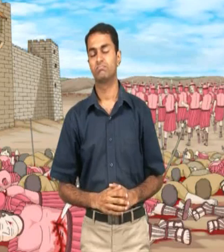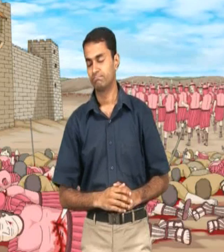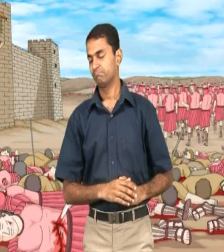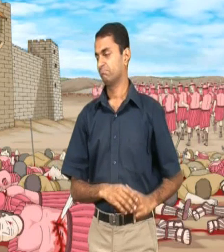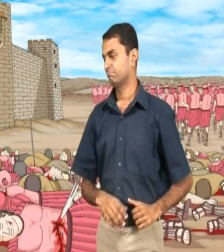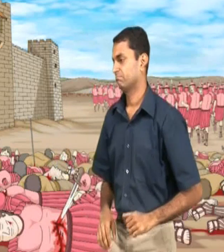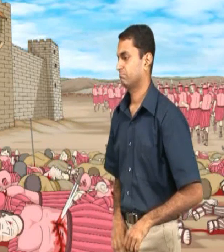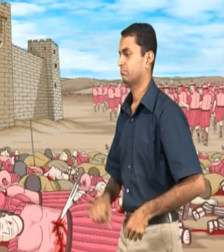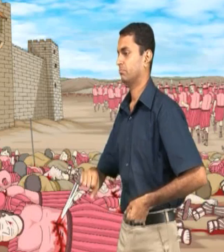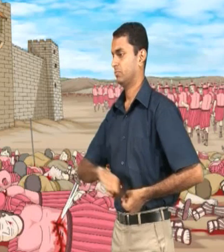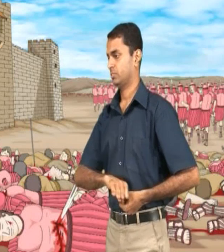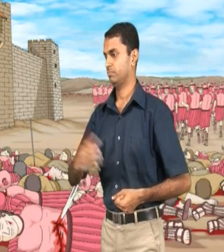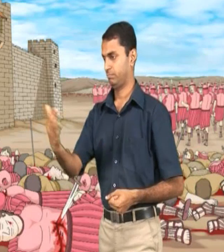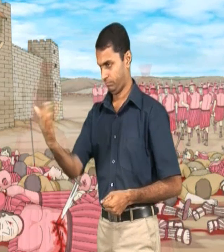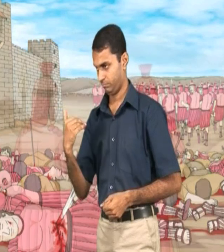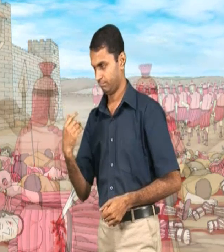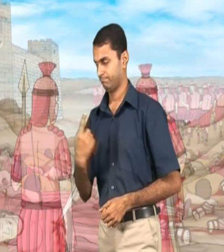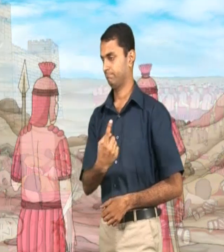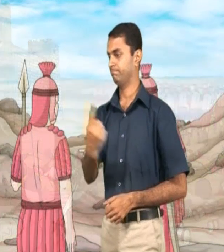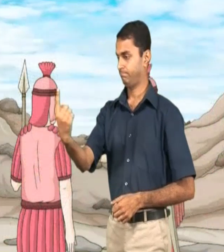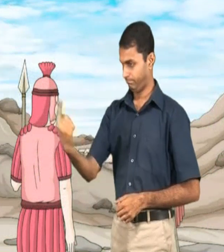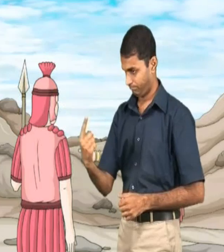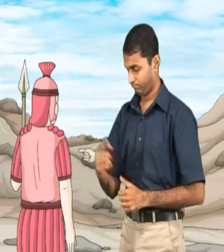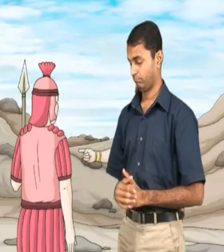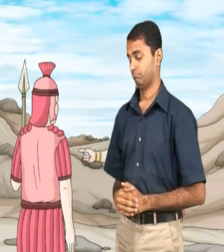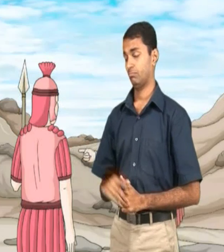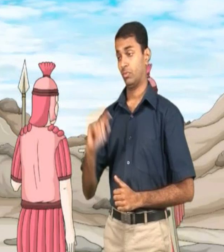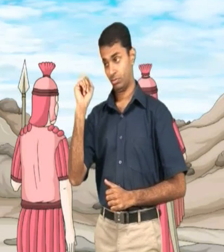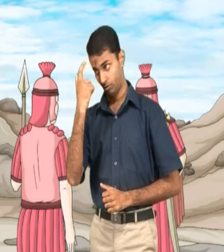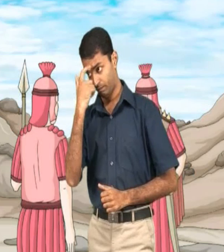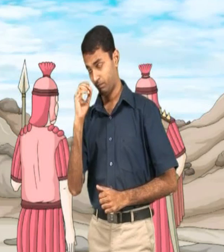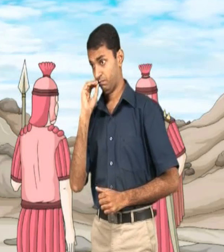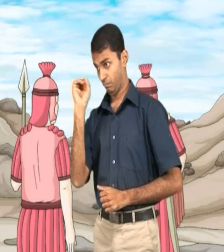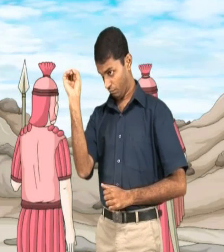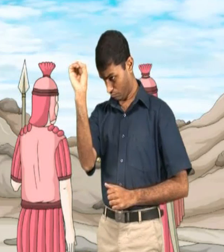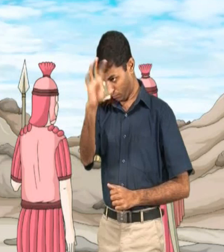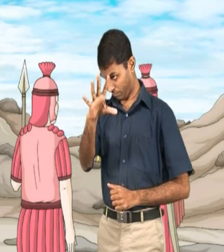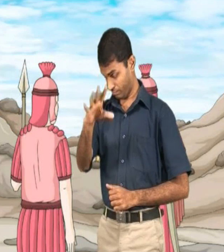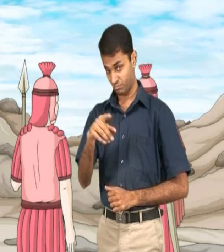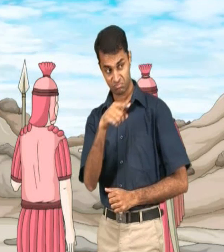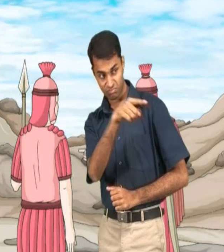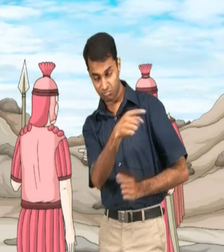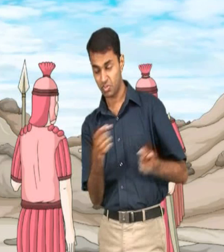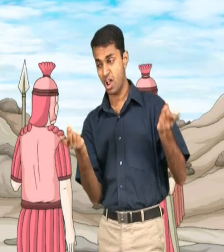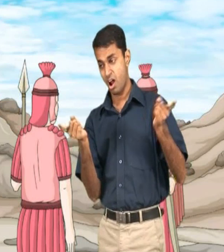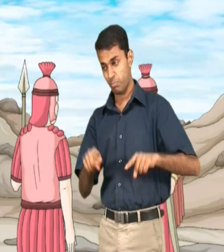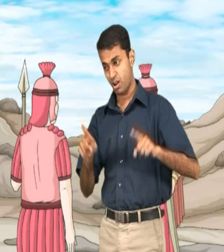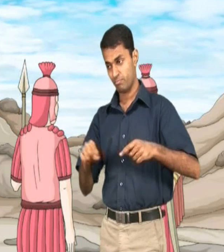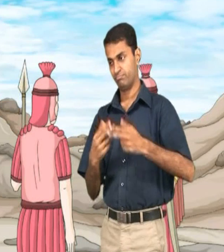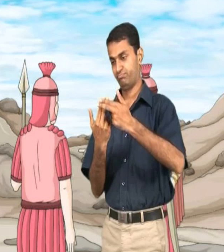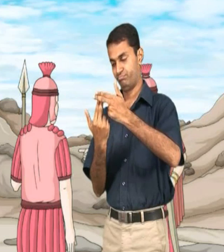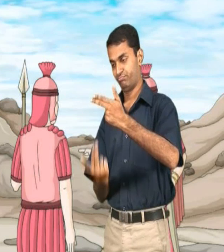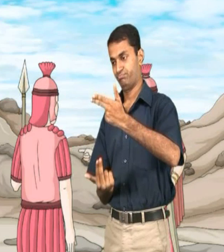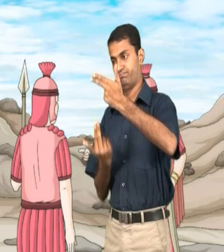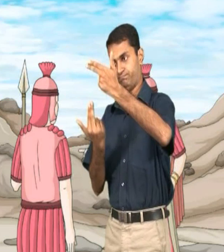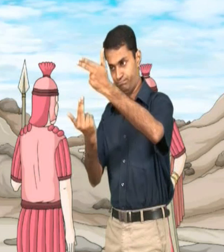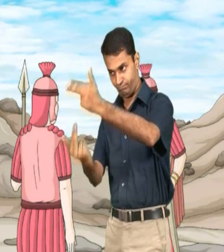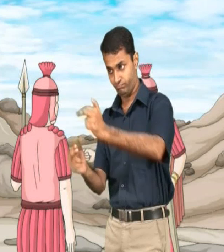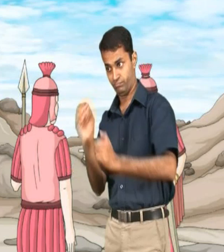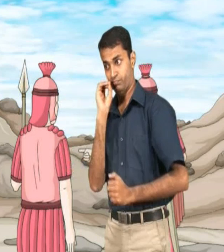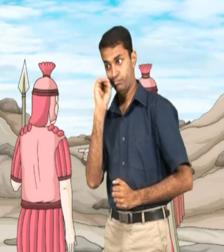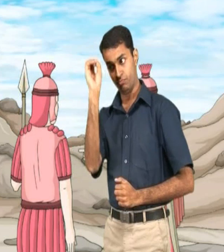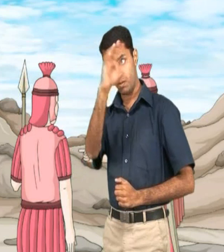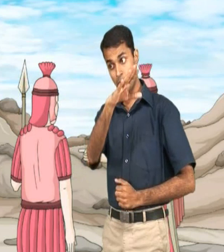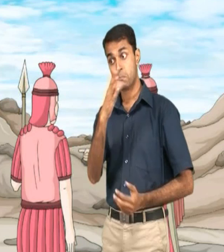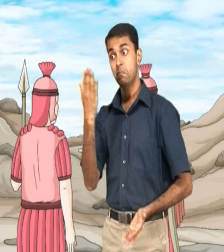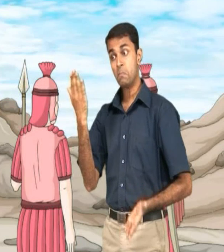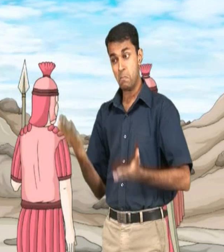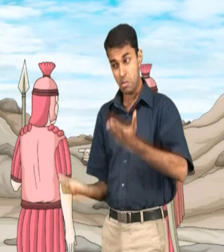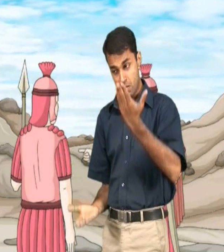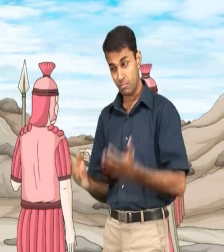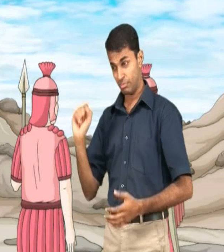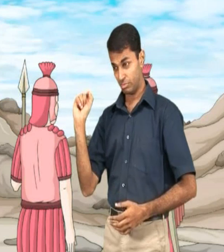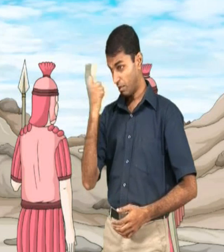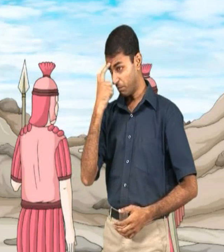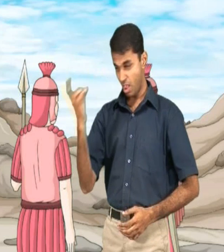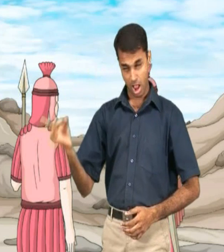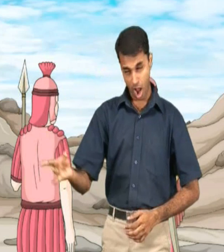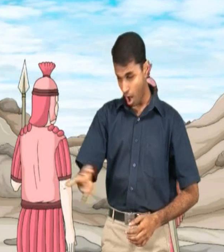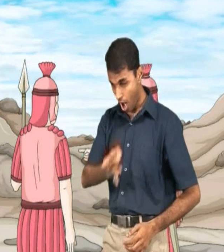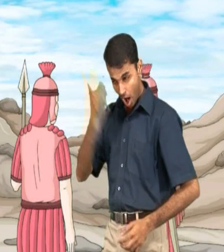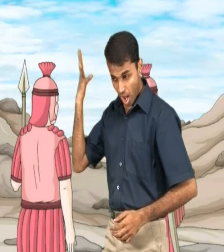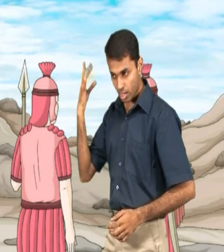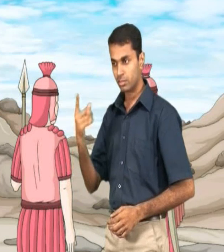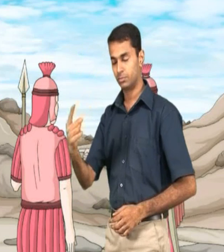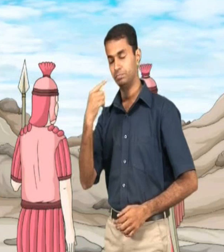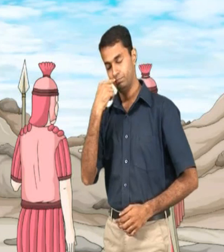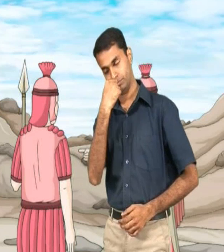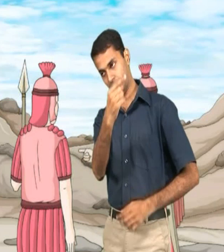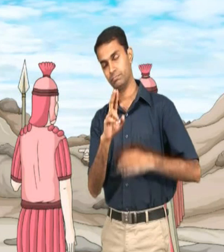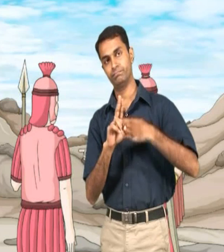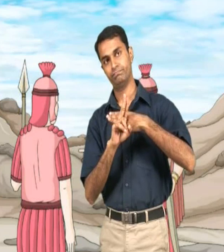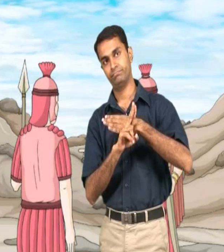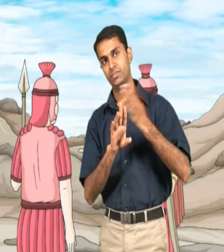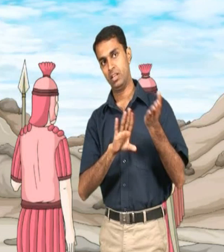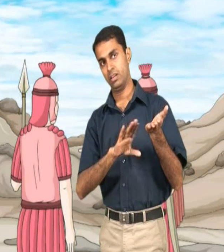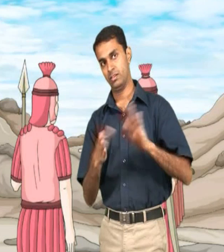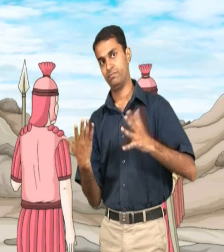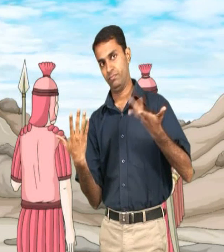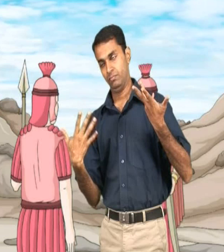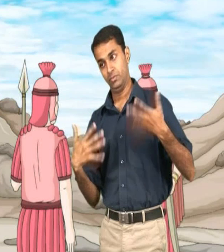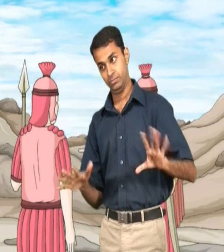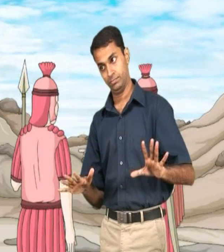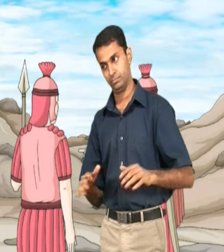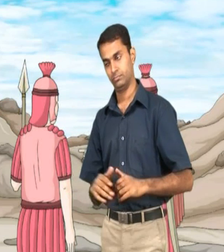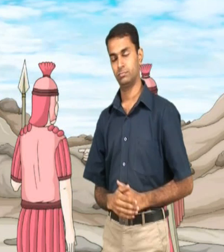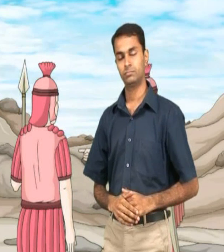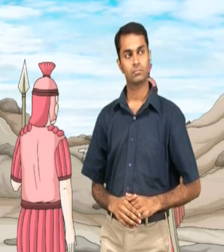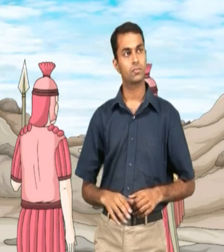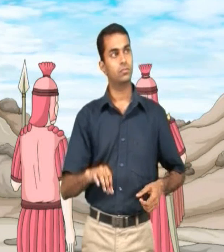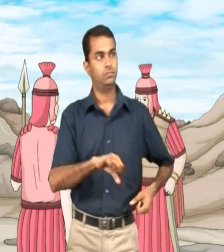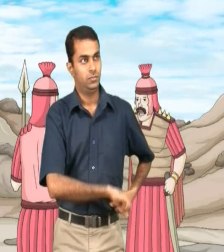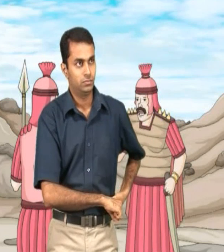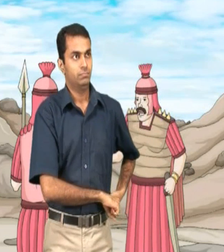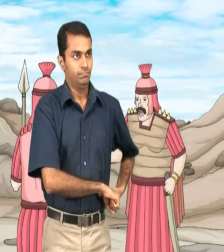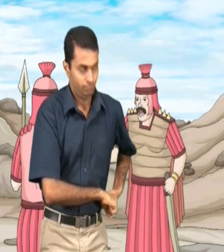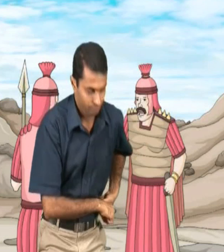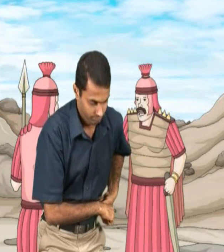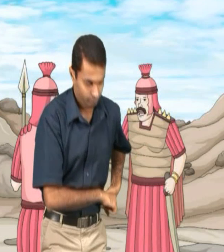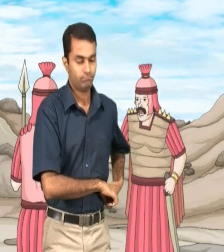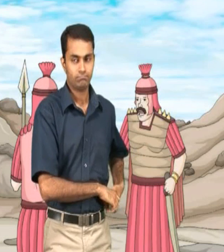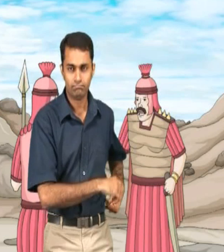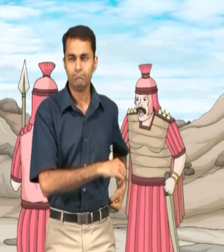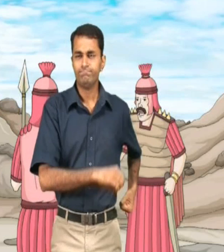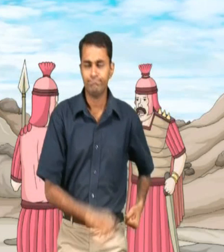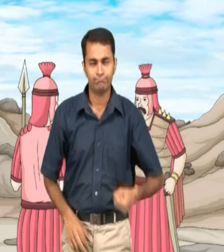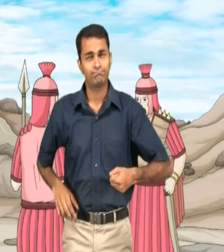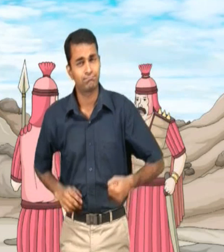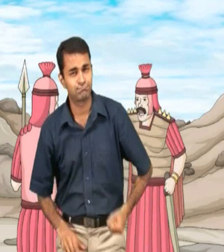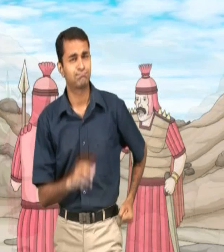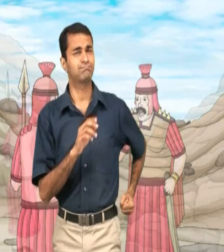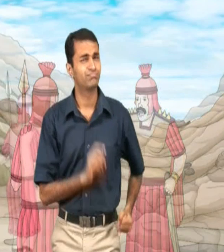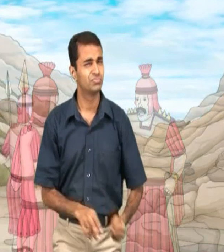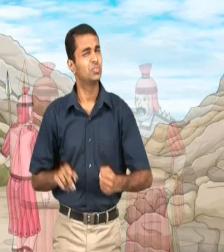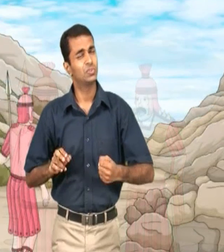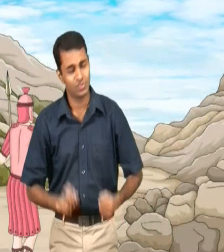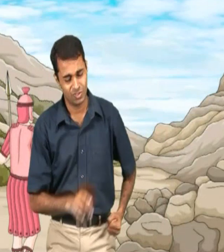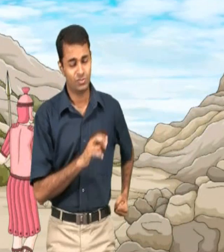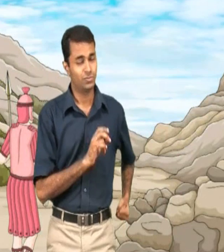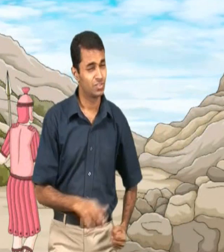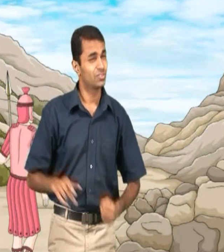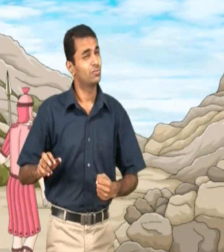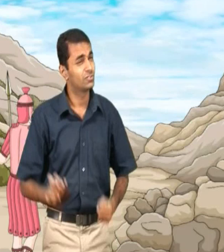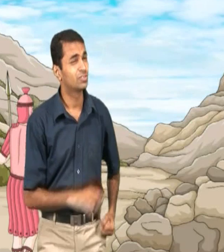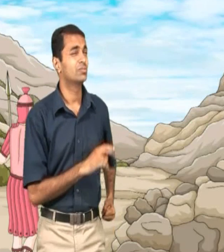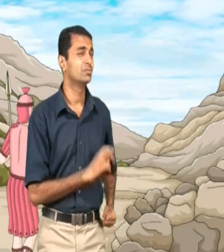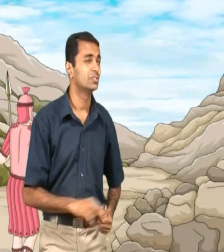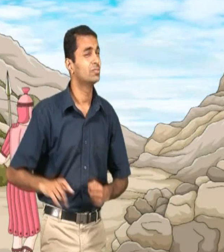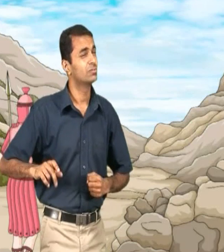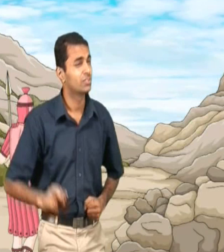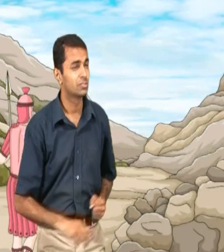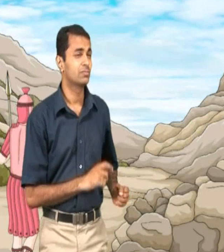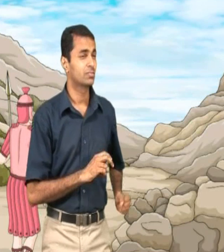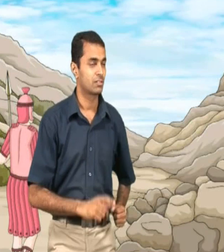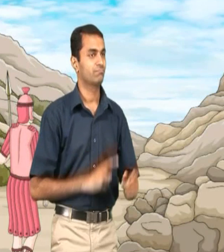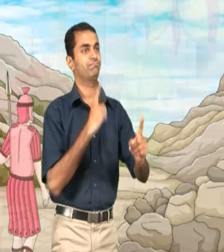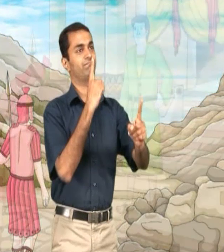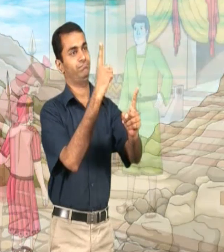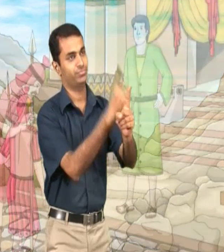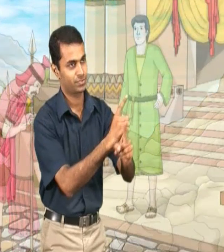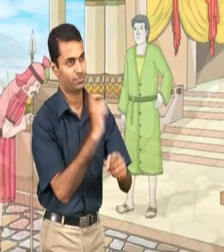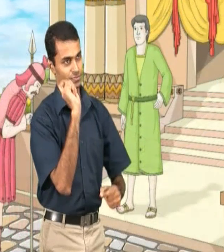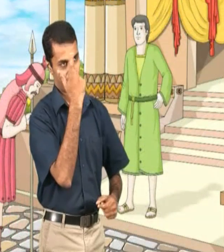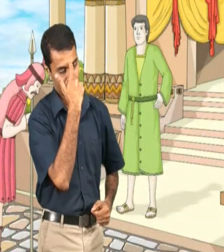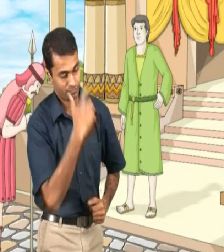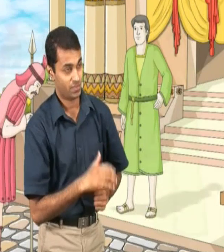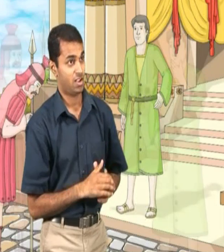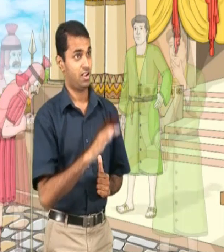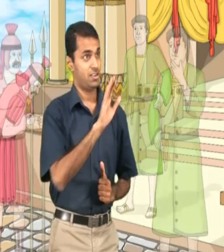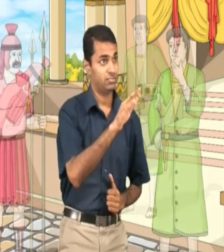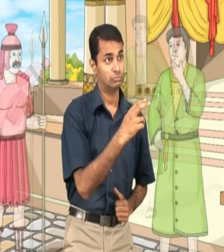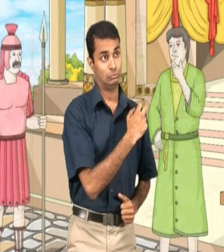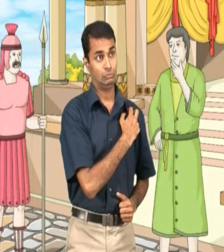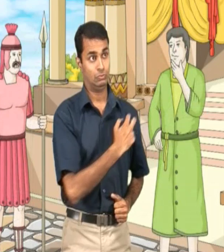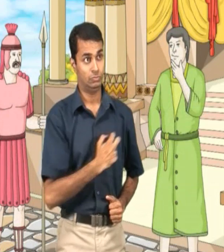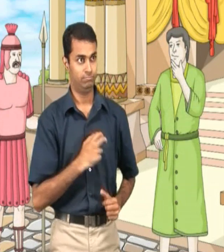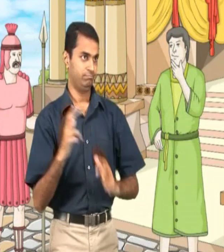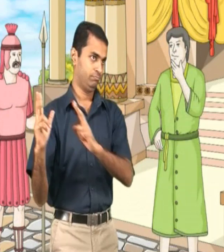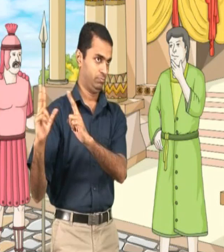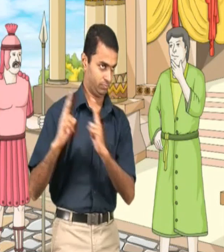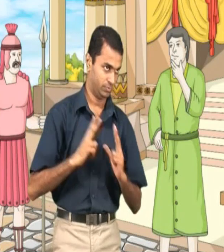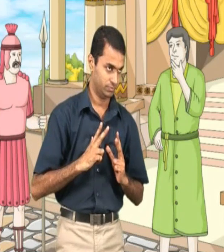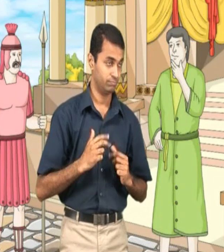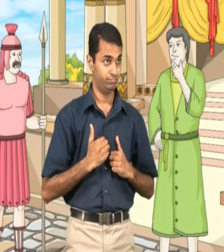Joab sent to David a full account of the battle and instructed the messenger, “When you have finished giving the king all the details of the battle, if the king’s anger flares, he may ask you, ‘Why did you get so close to the city to fight? Did you not realize they would shoot from atop the wall?